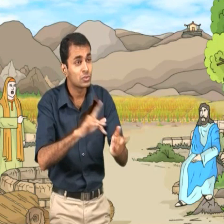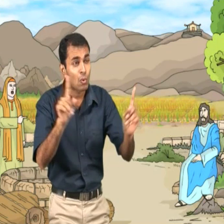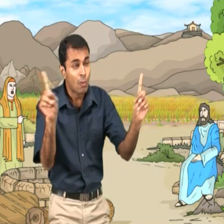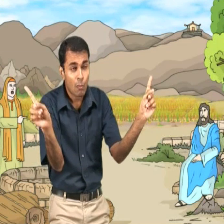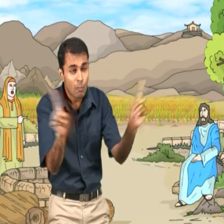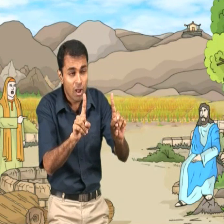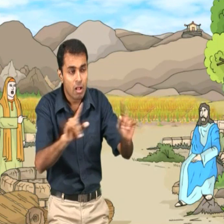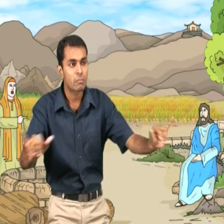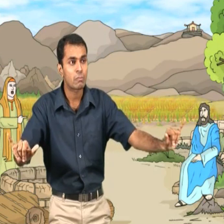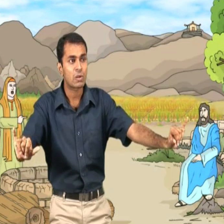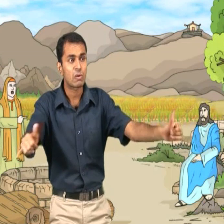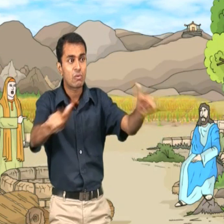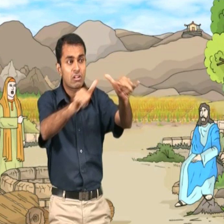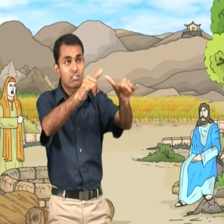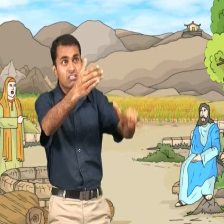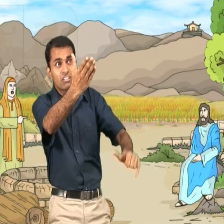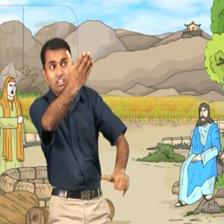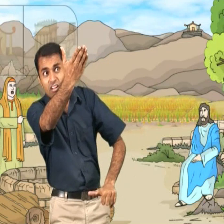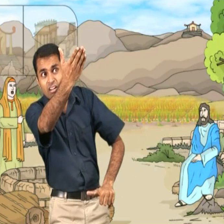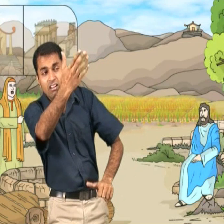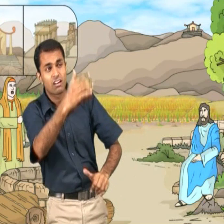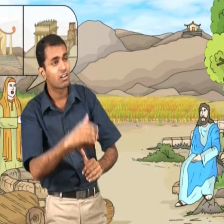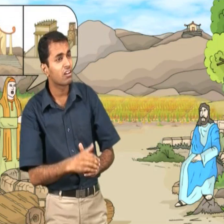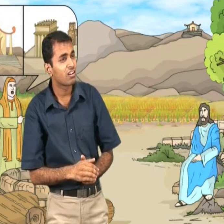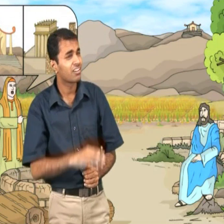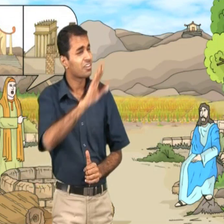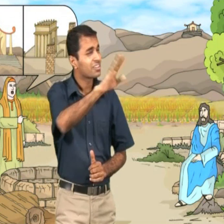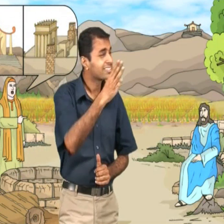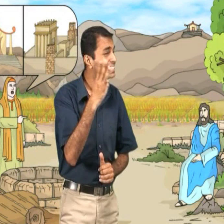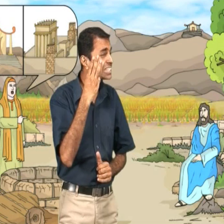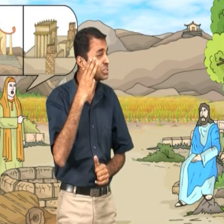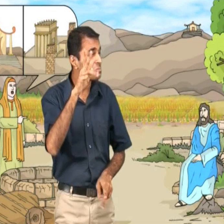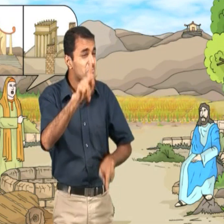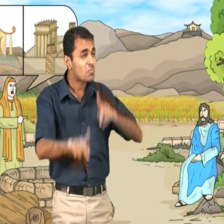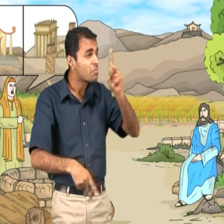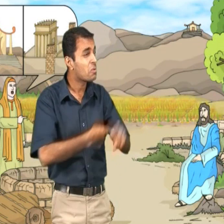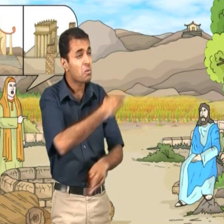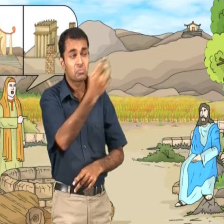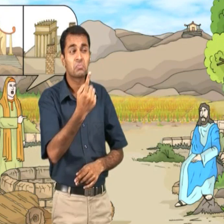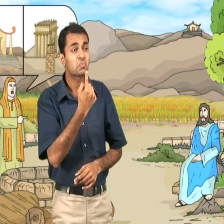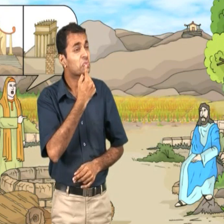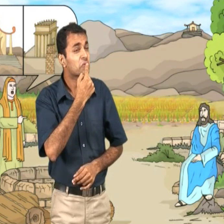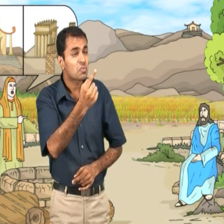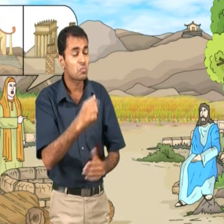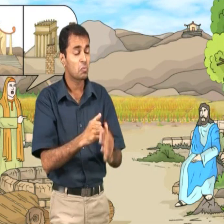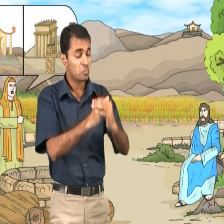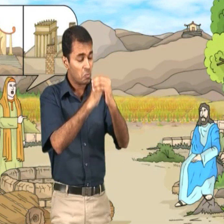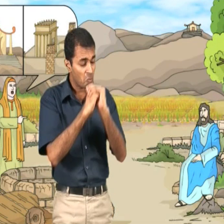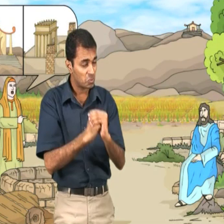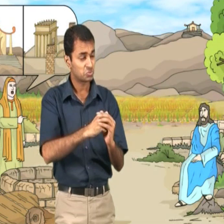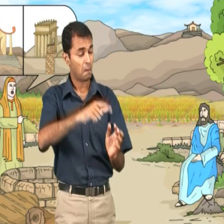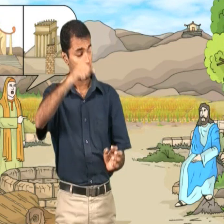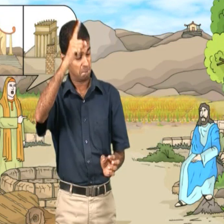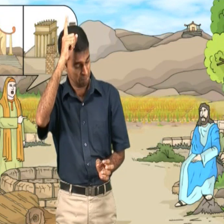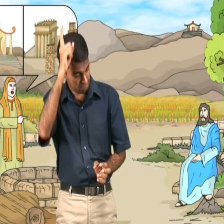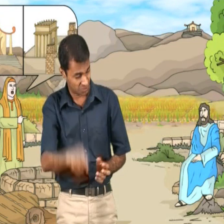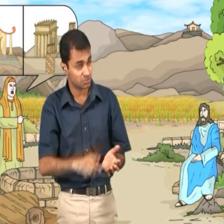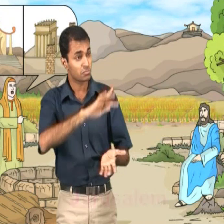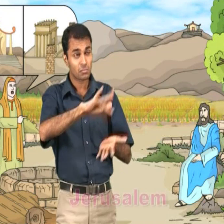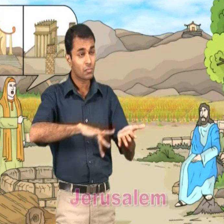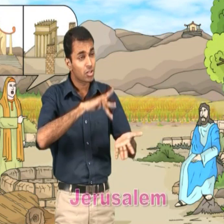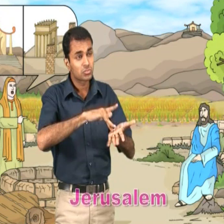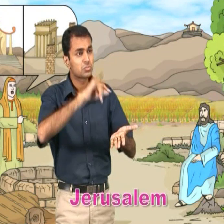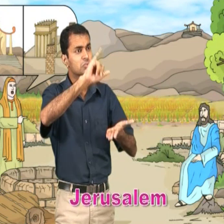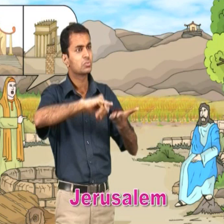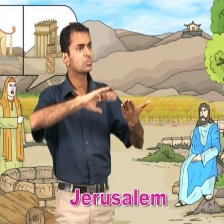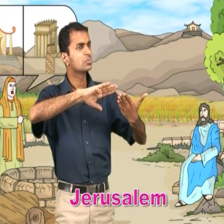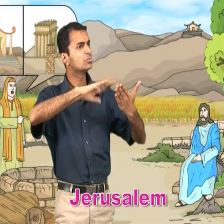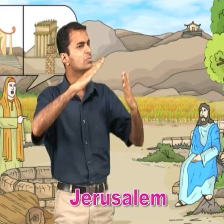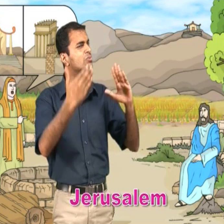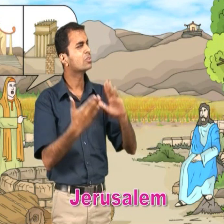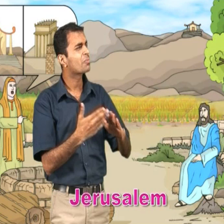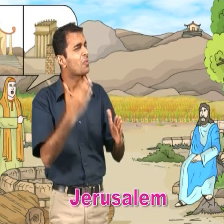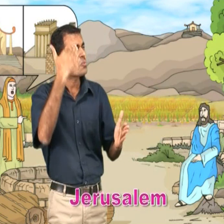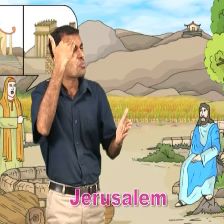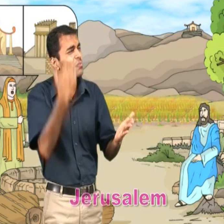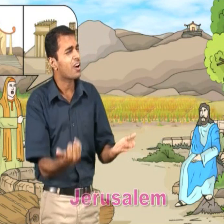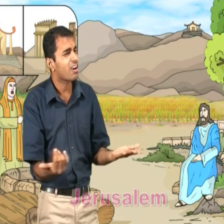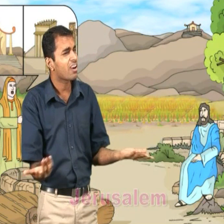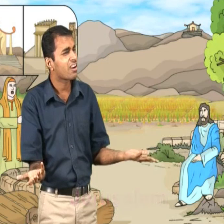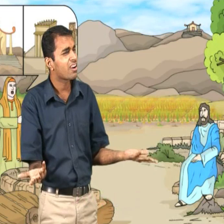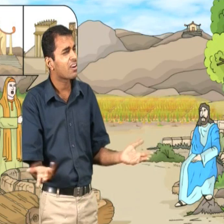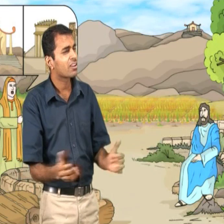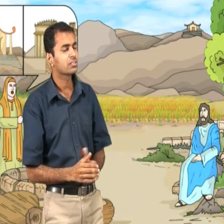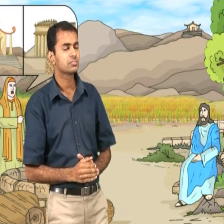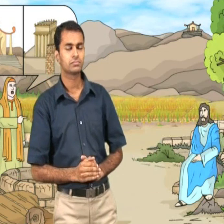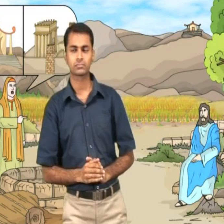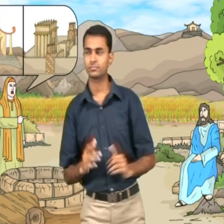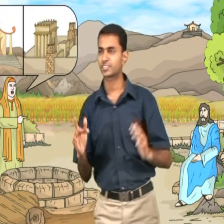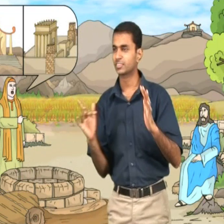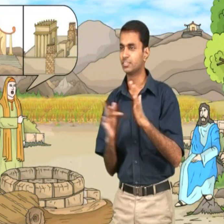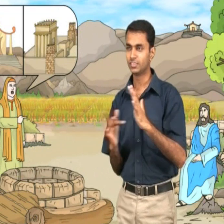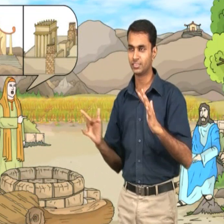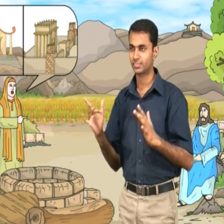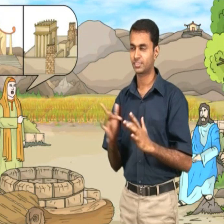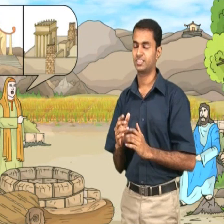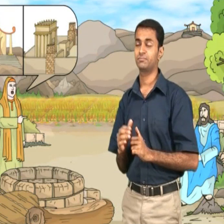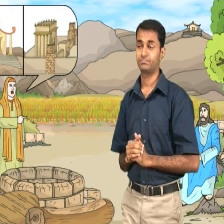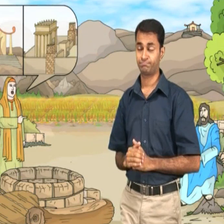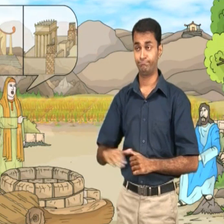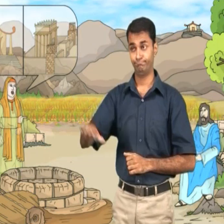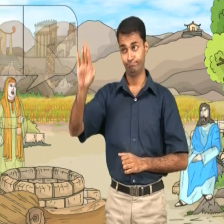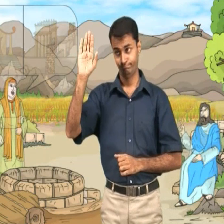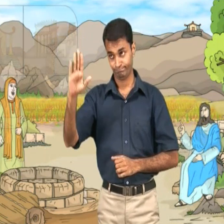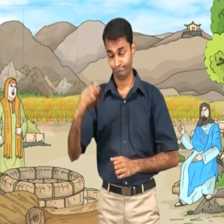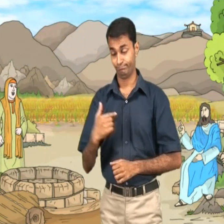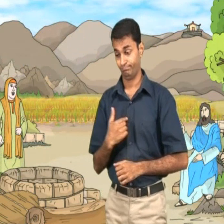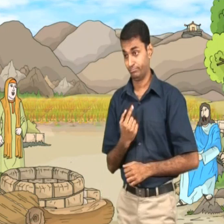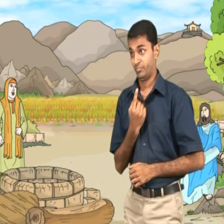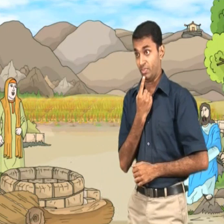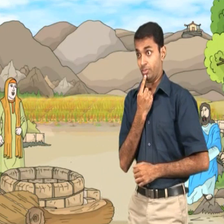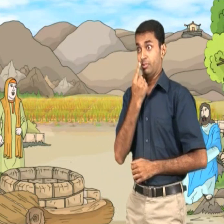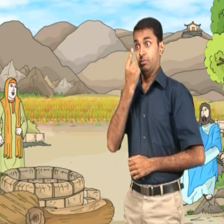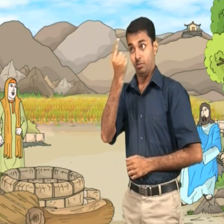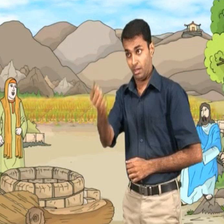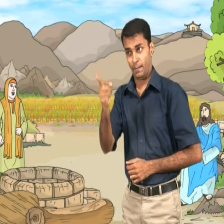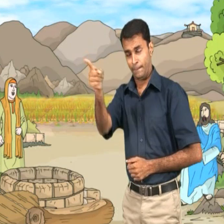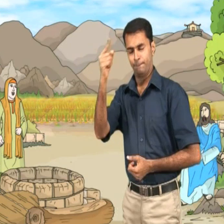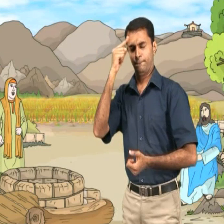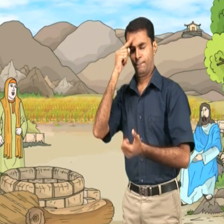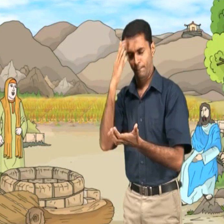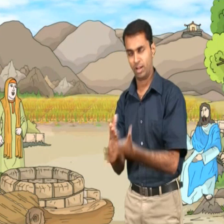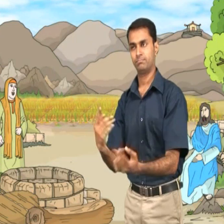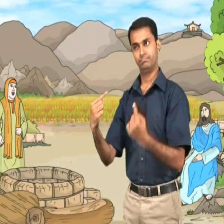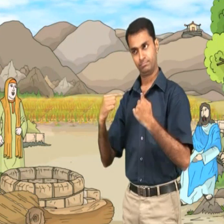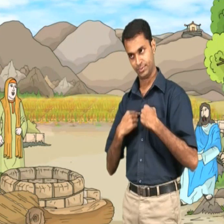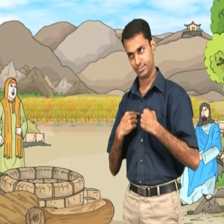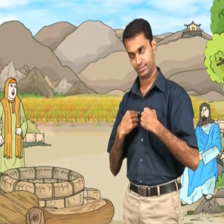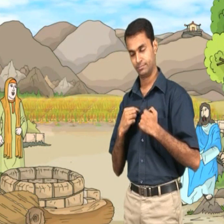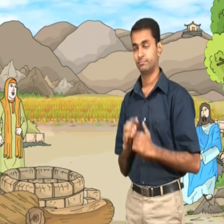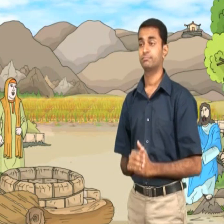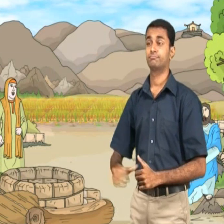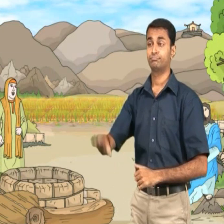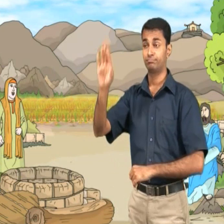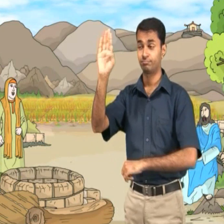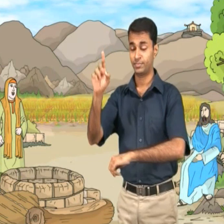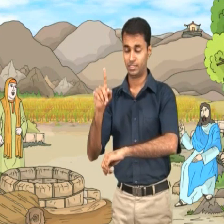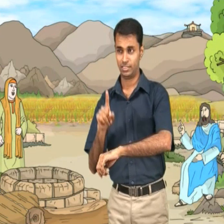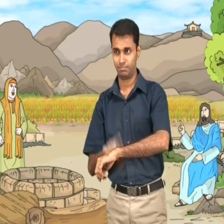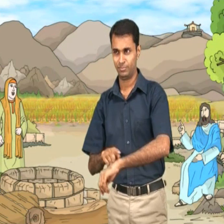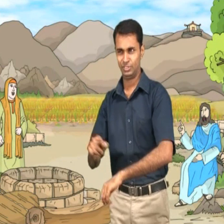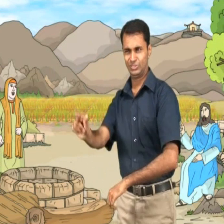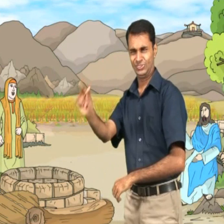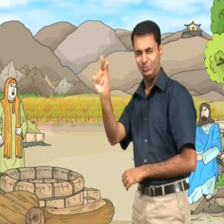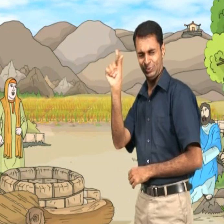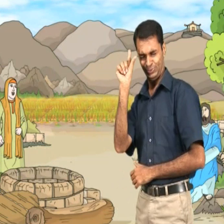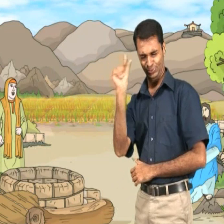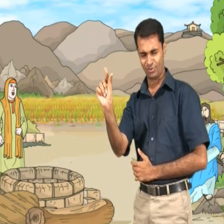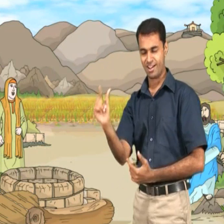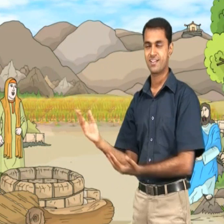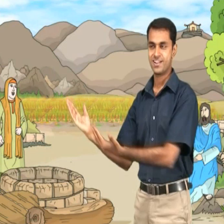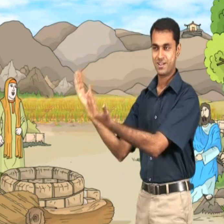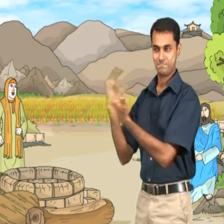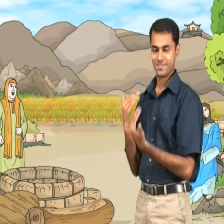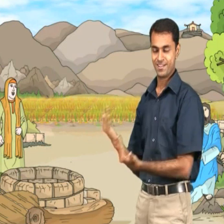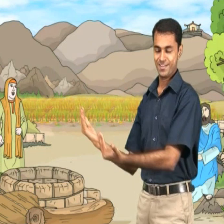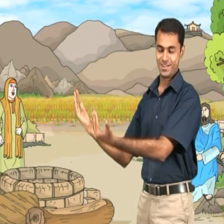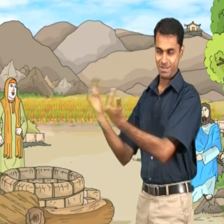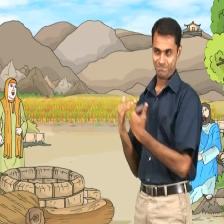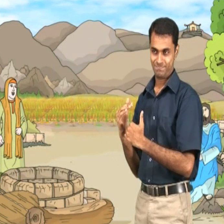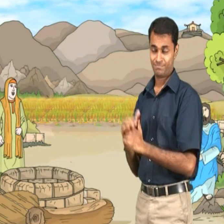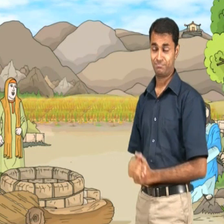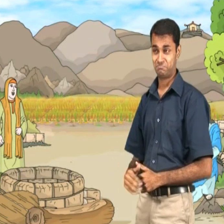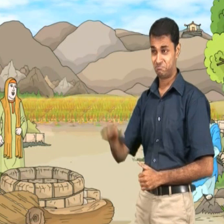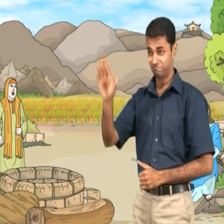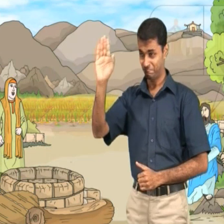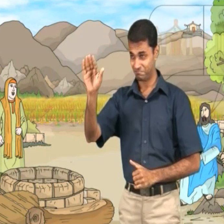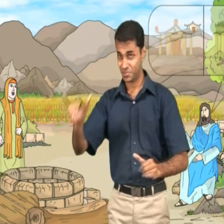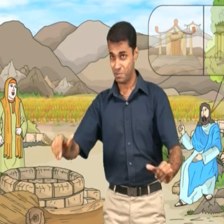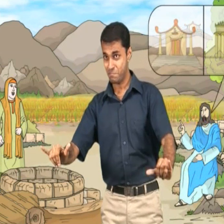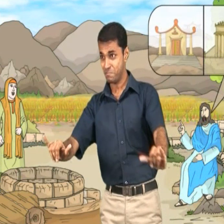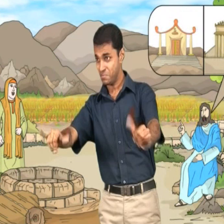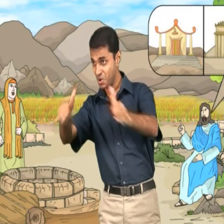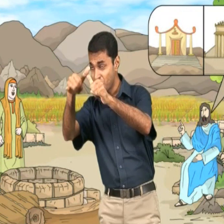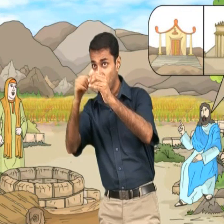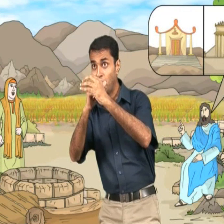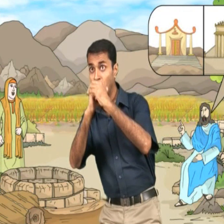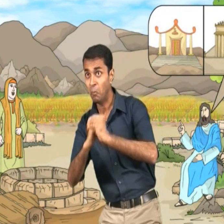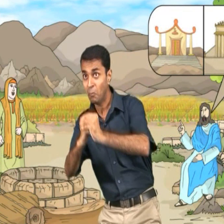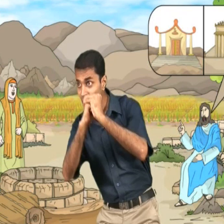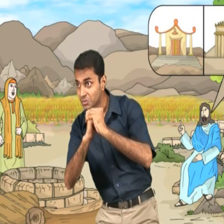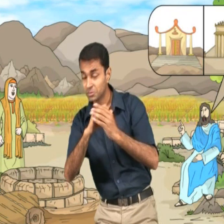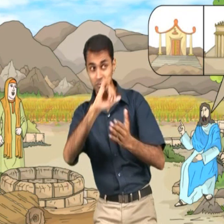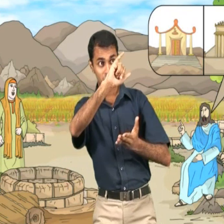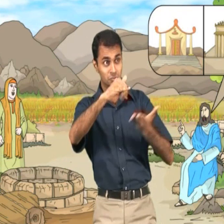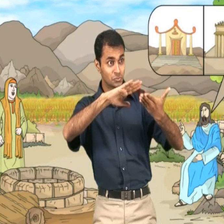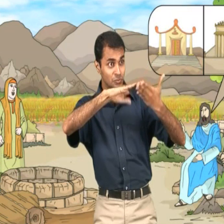Our fathers worshiped on this mountain, but you Jews say that the place where one must worship is in Jerusalem.”